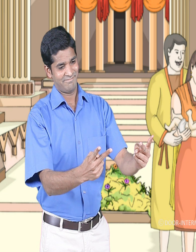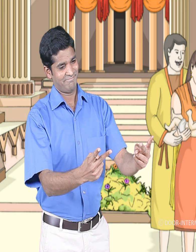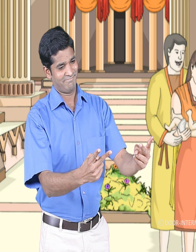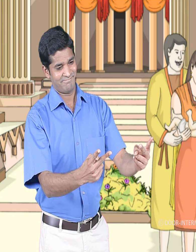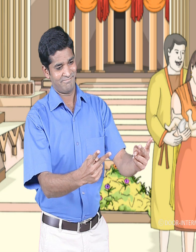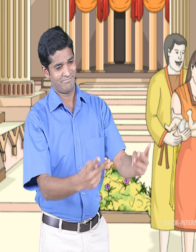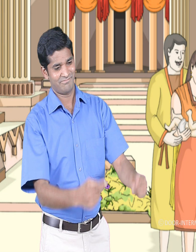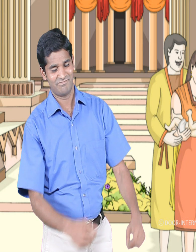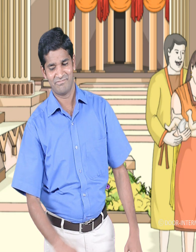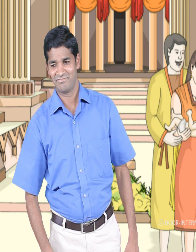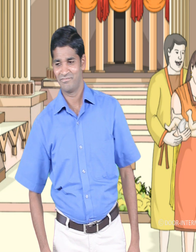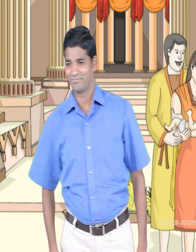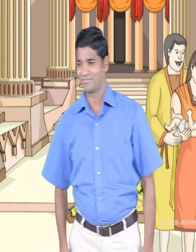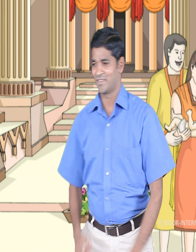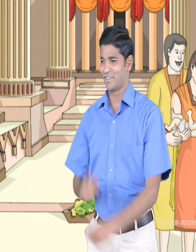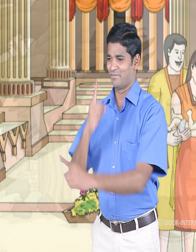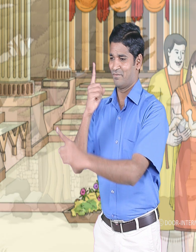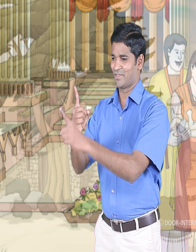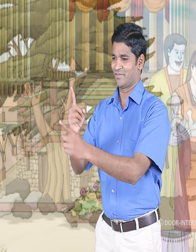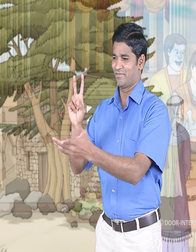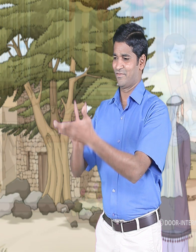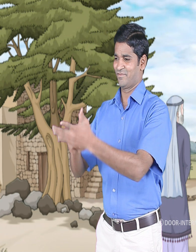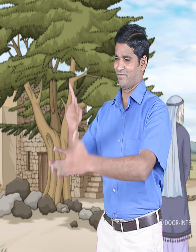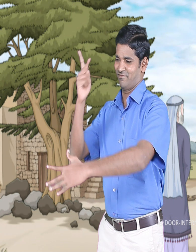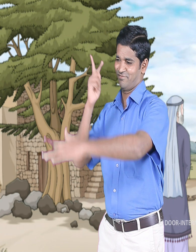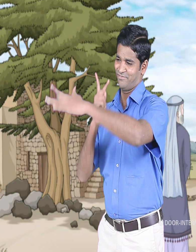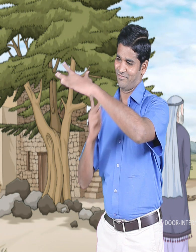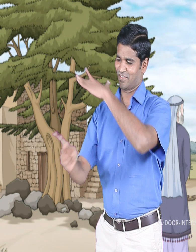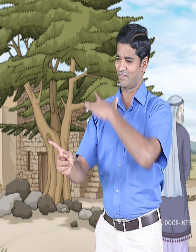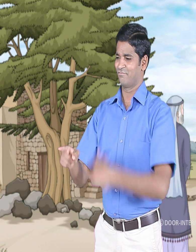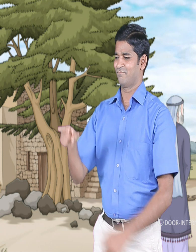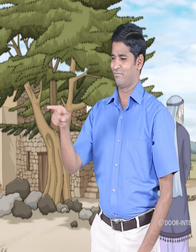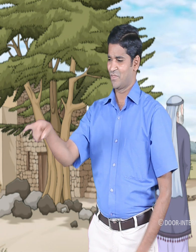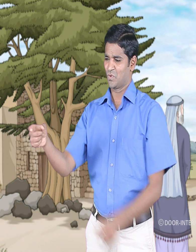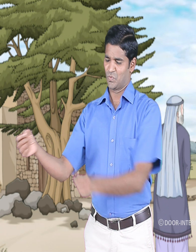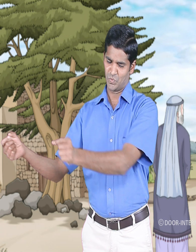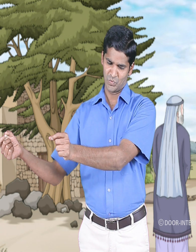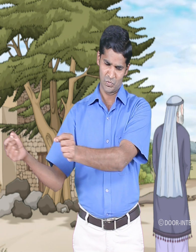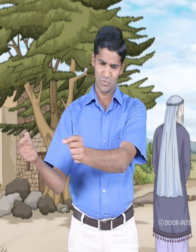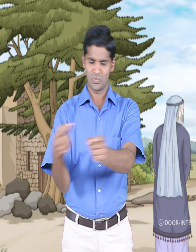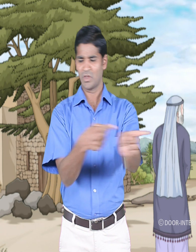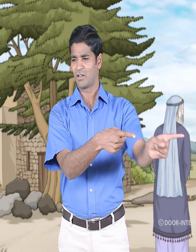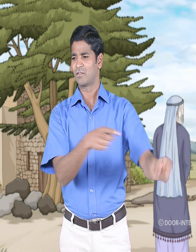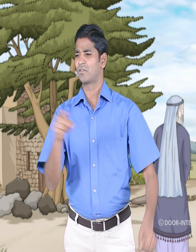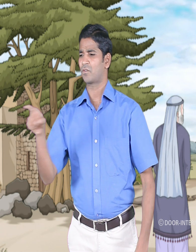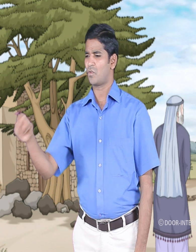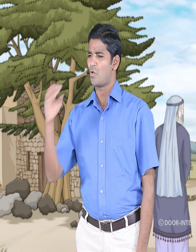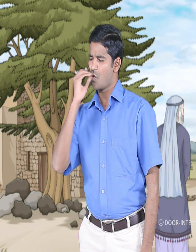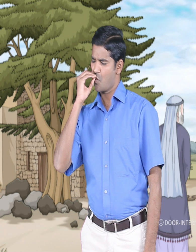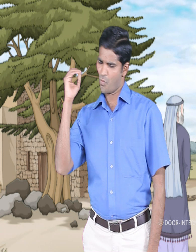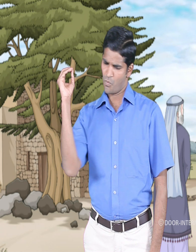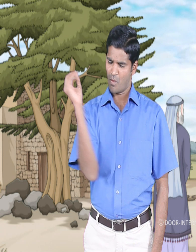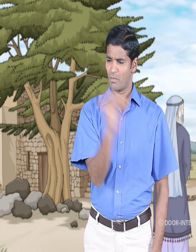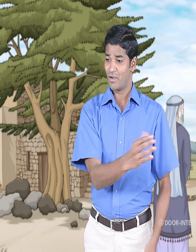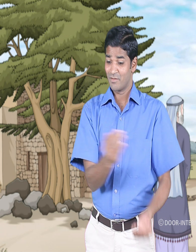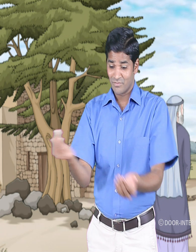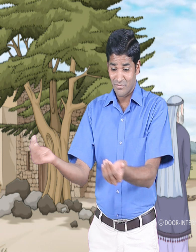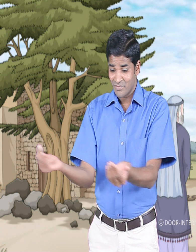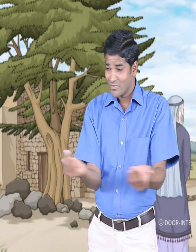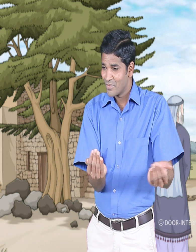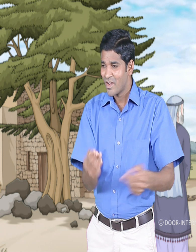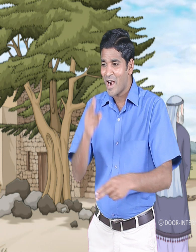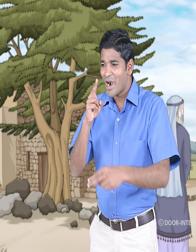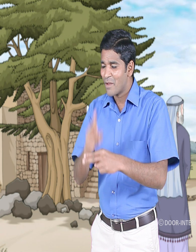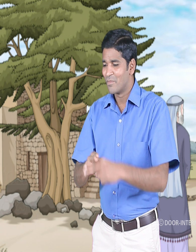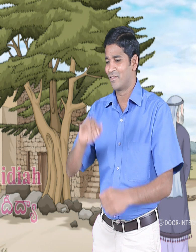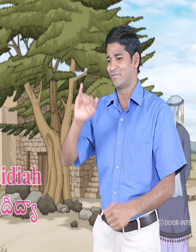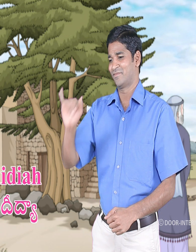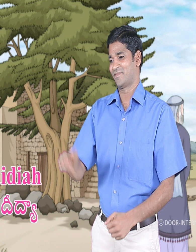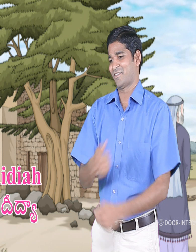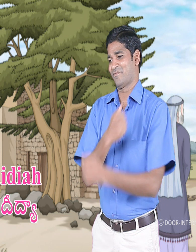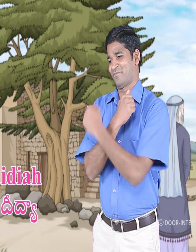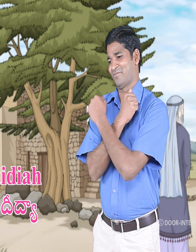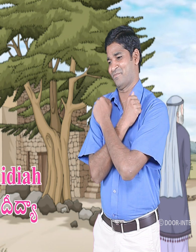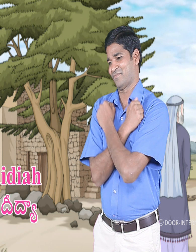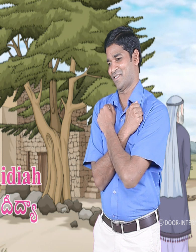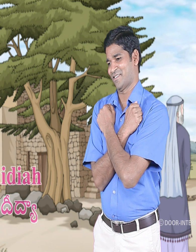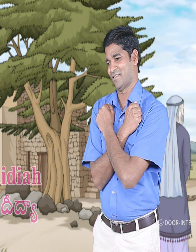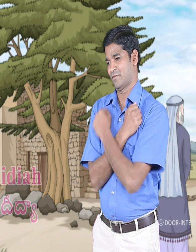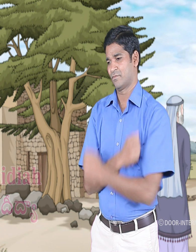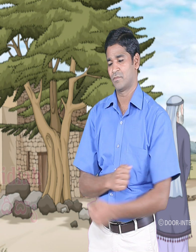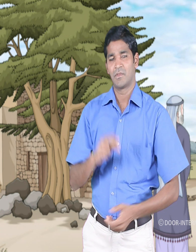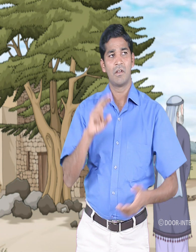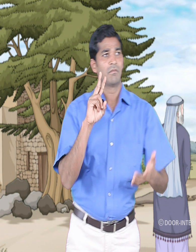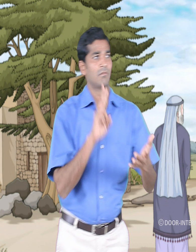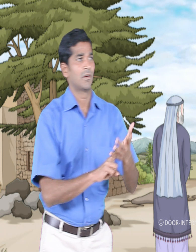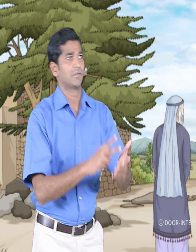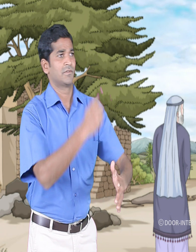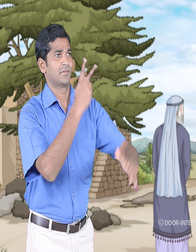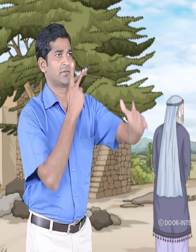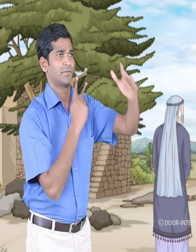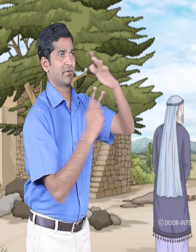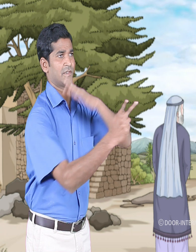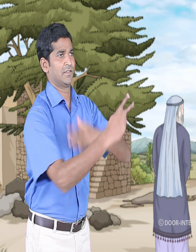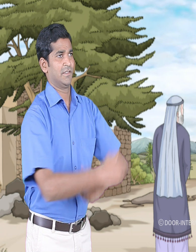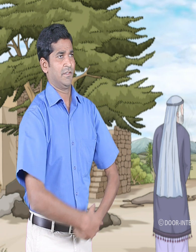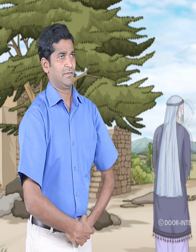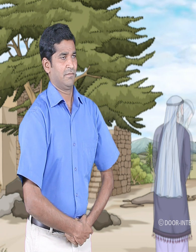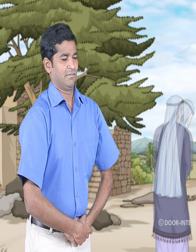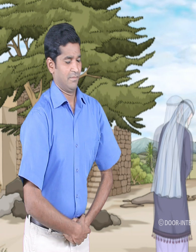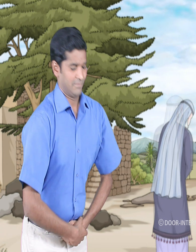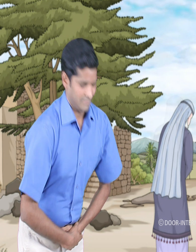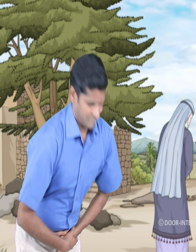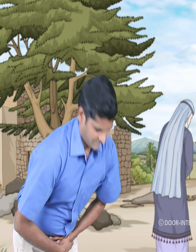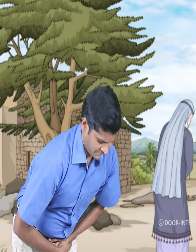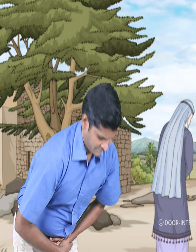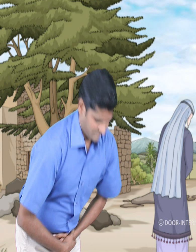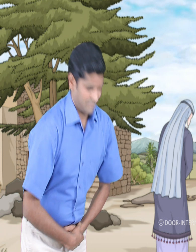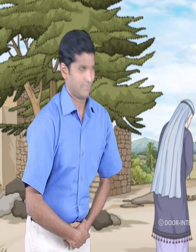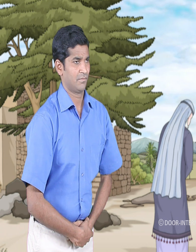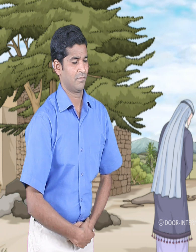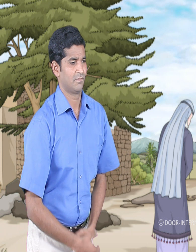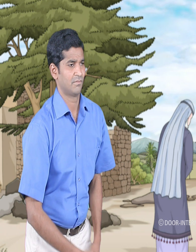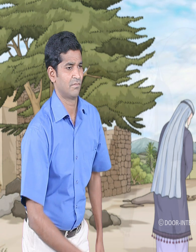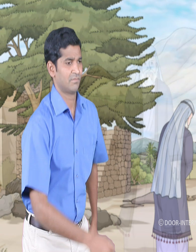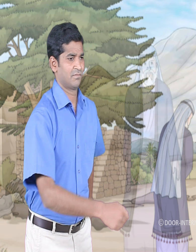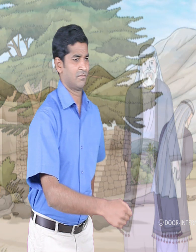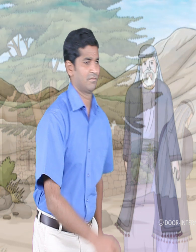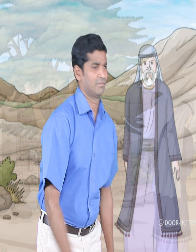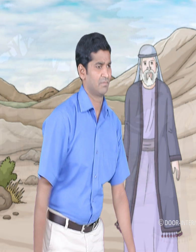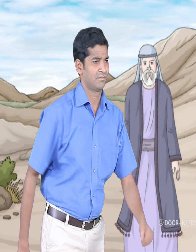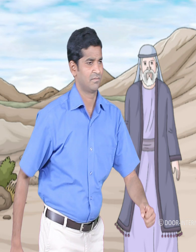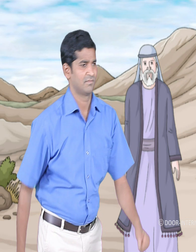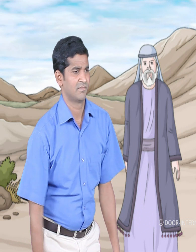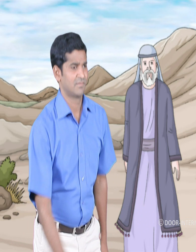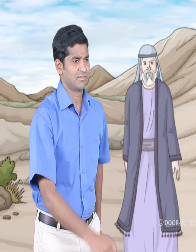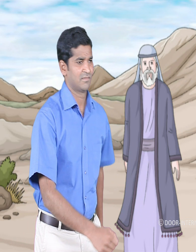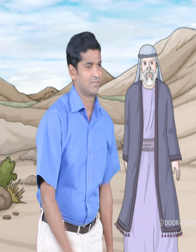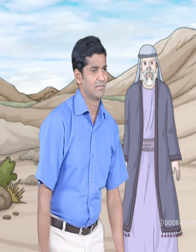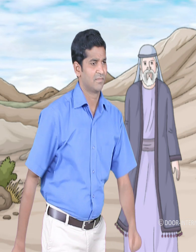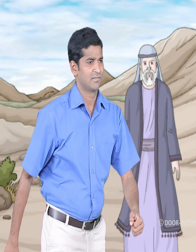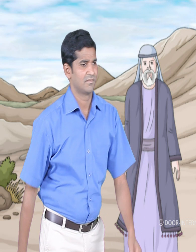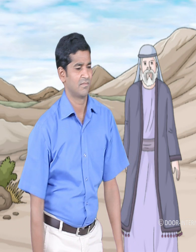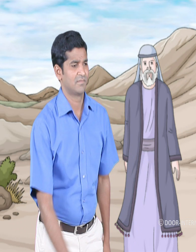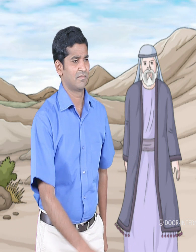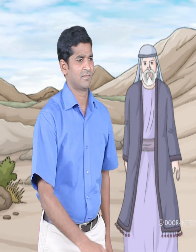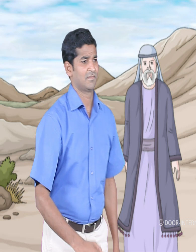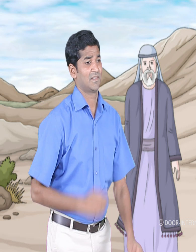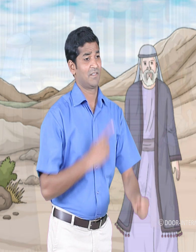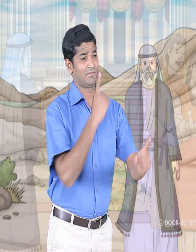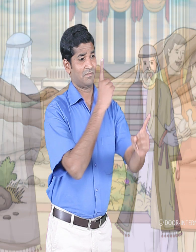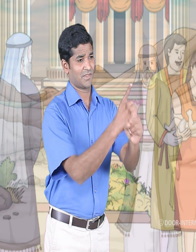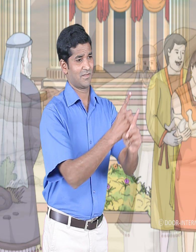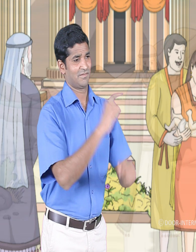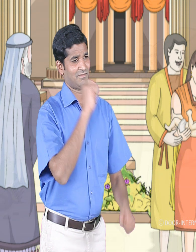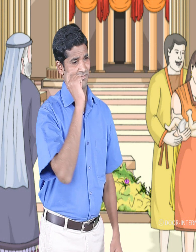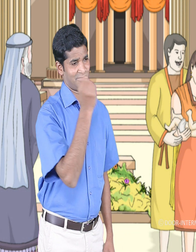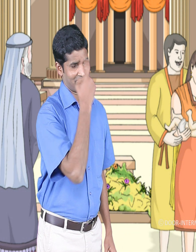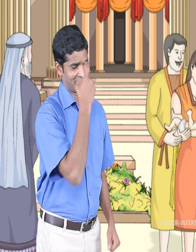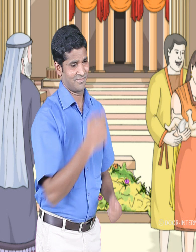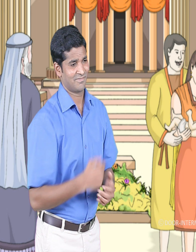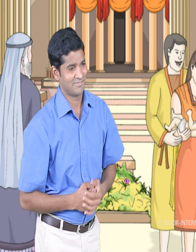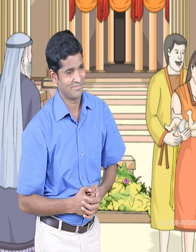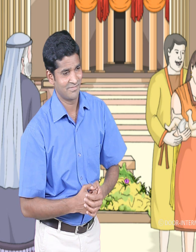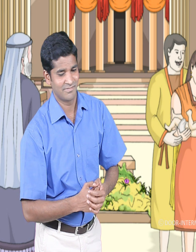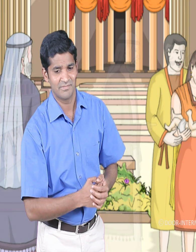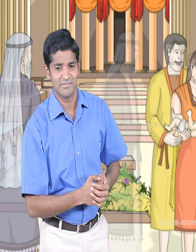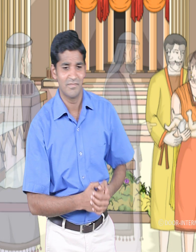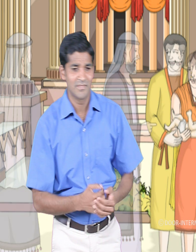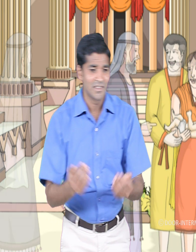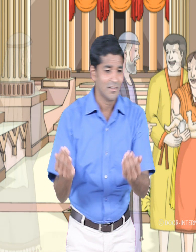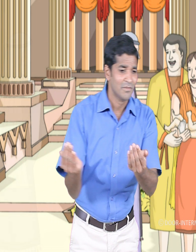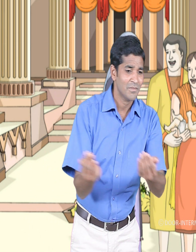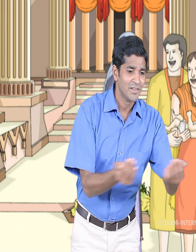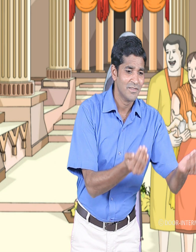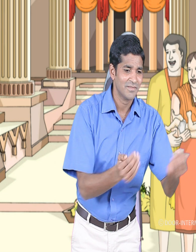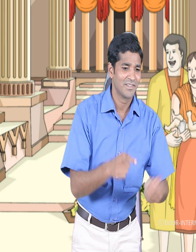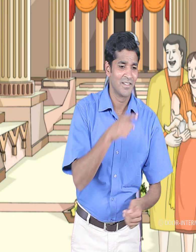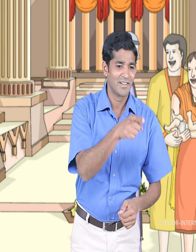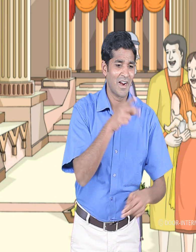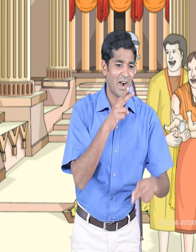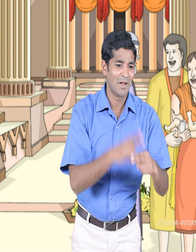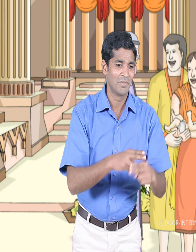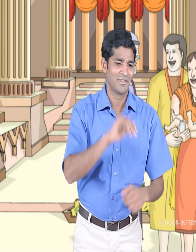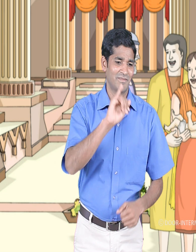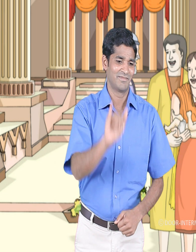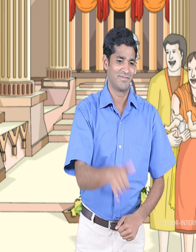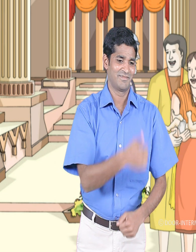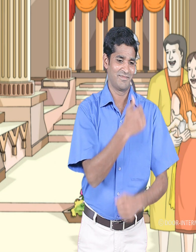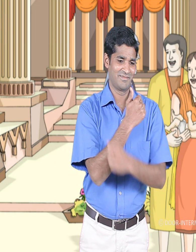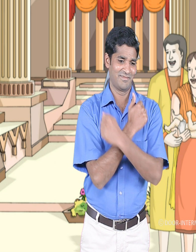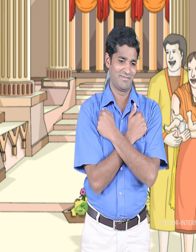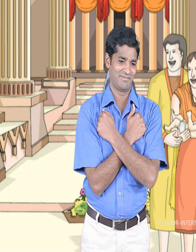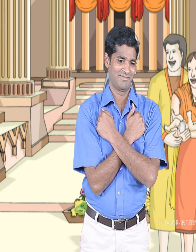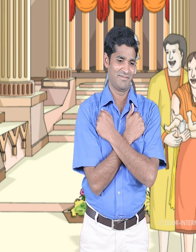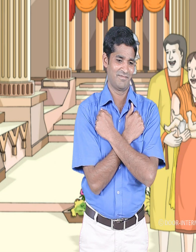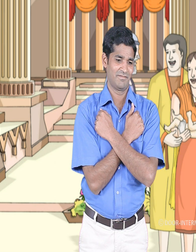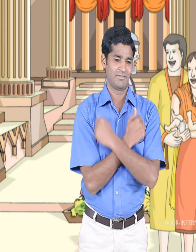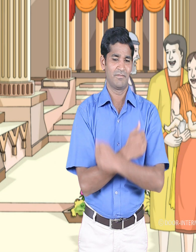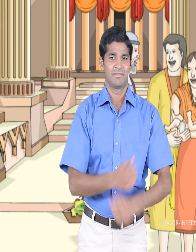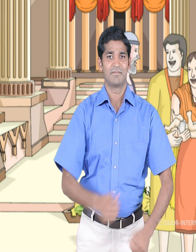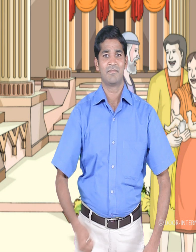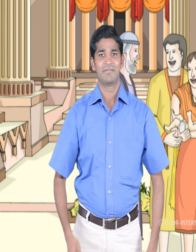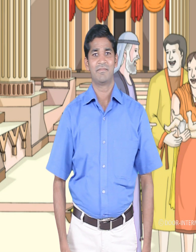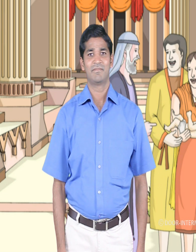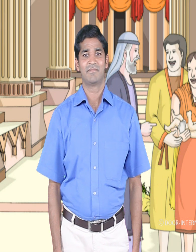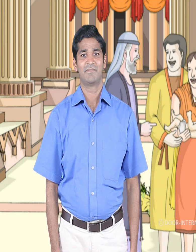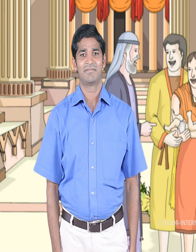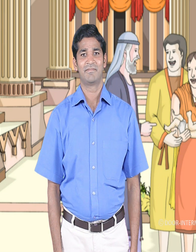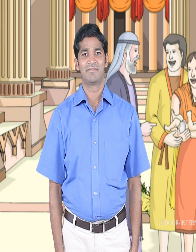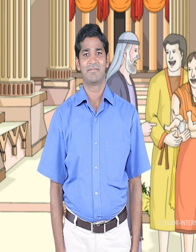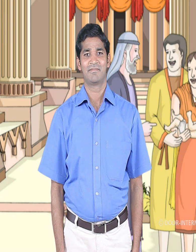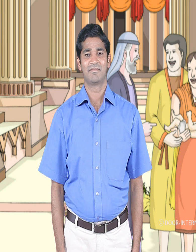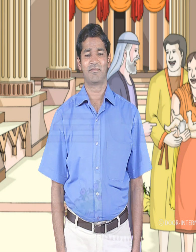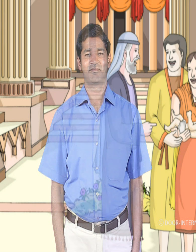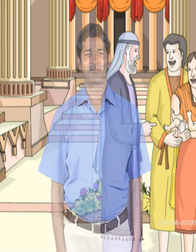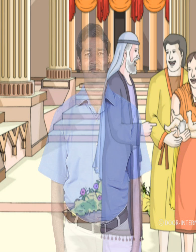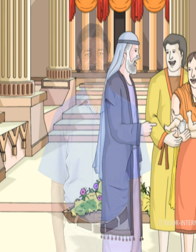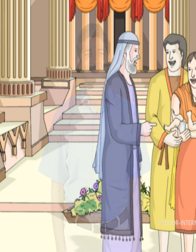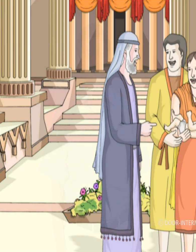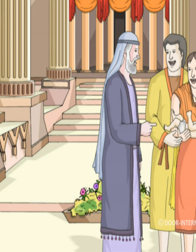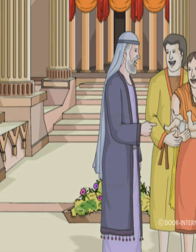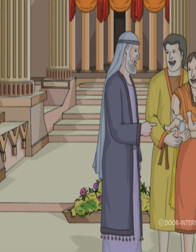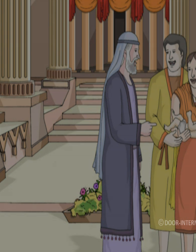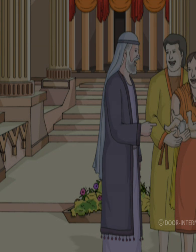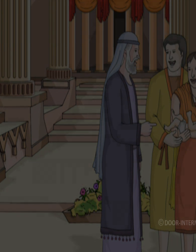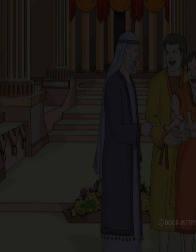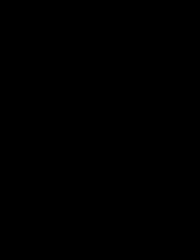Now the LORD loved the child and sent word through Nathan the prophet to name him Jedidiah because the LORD loved him.